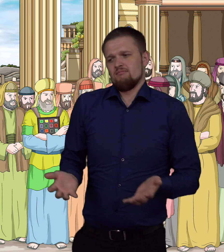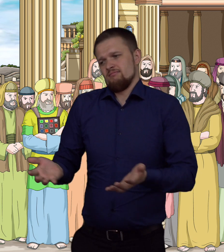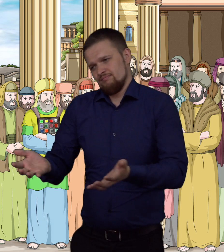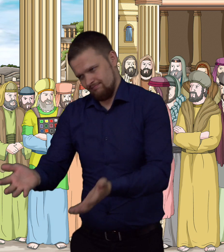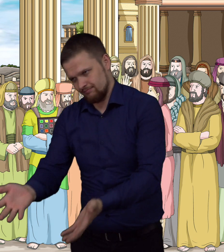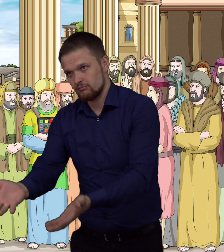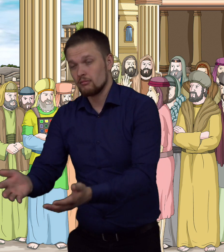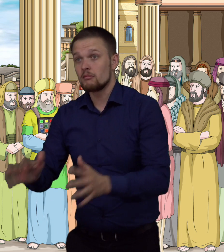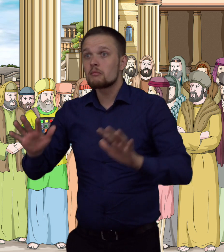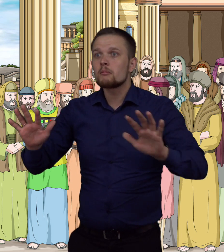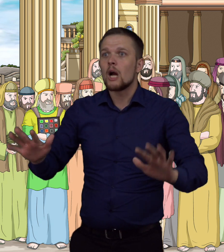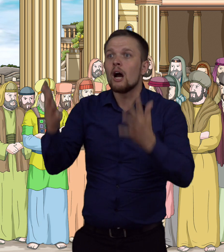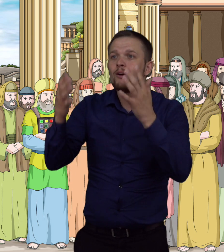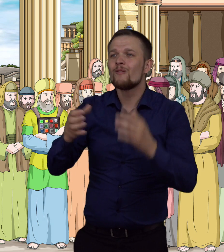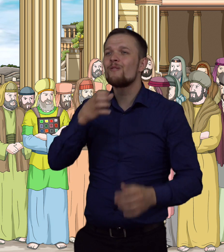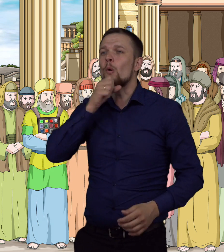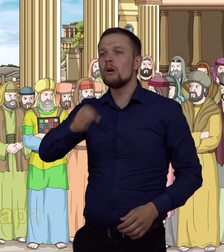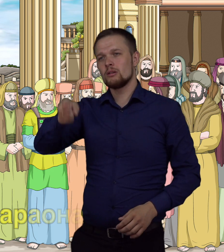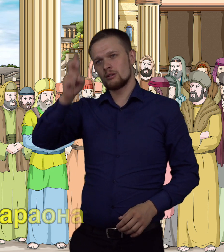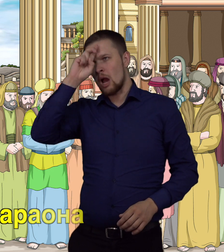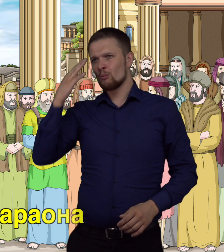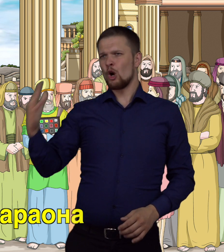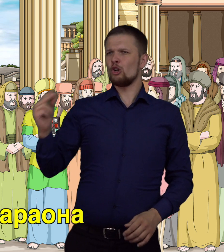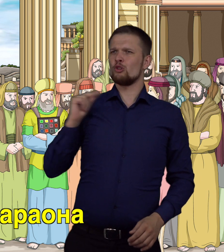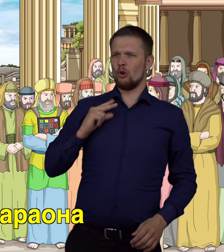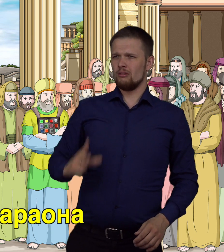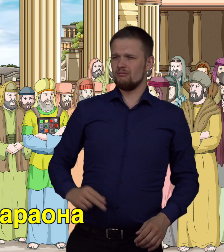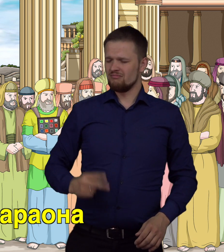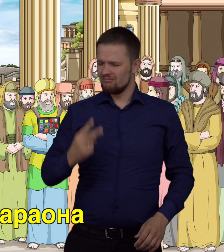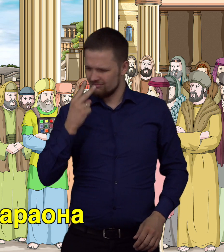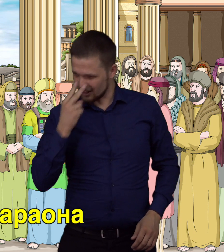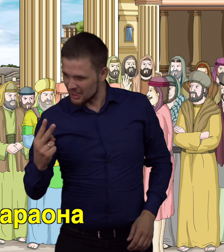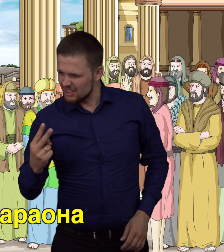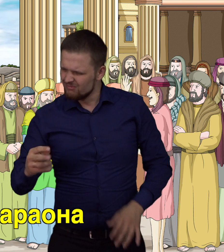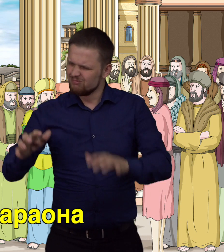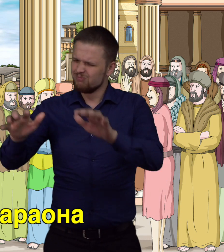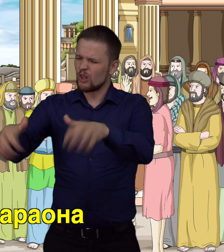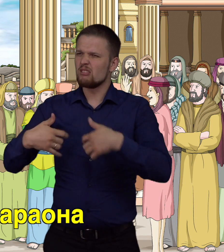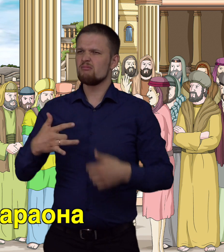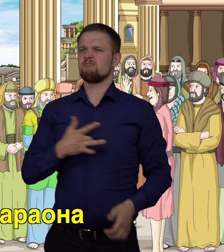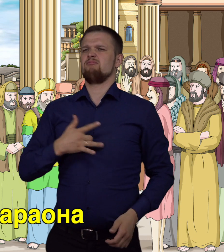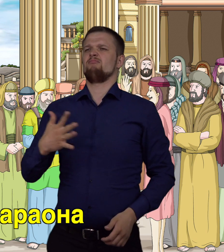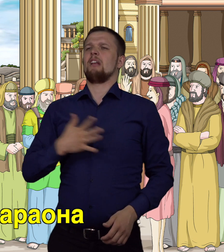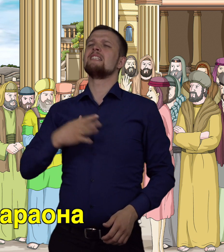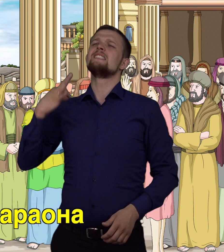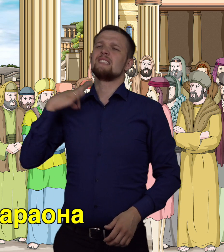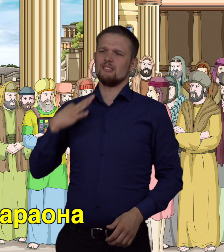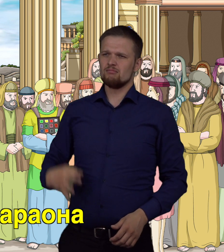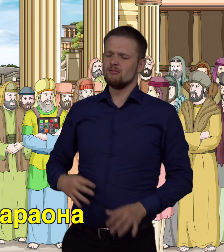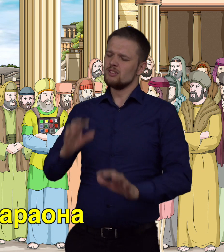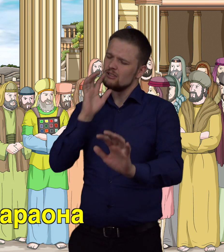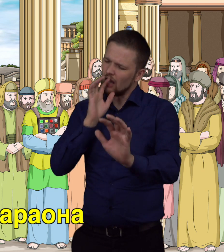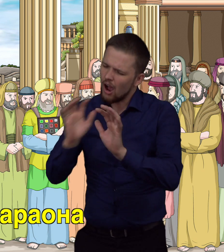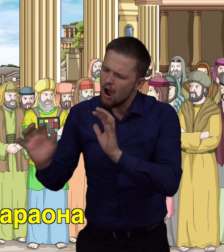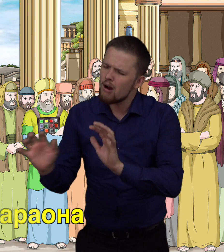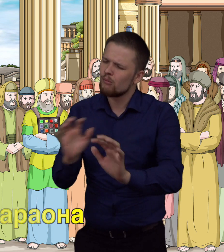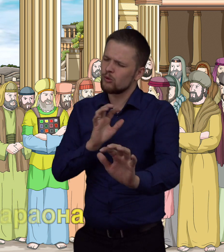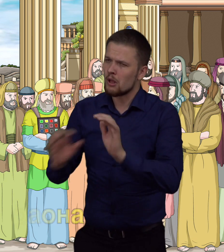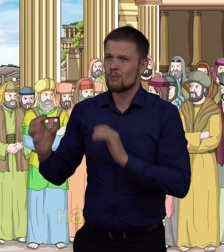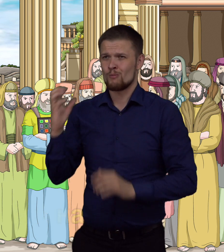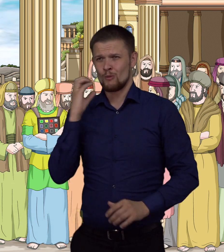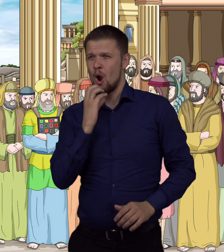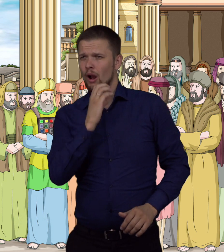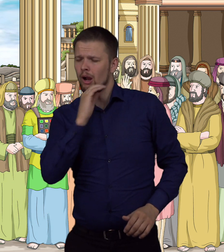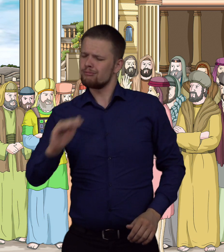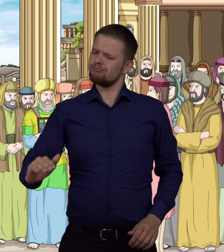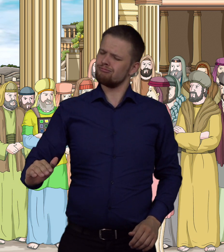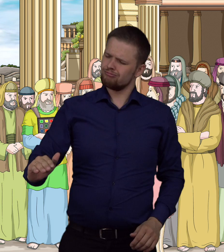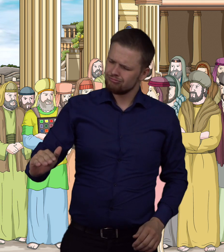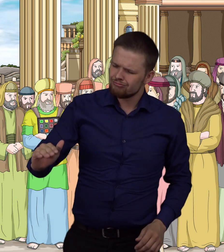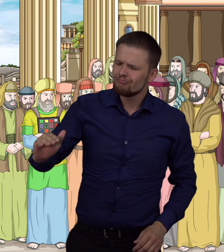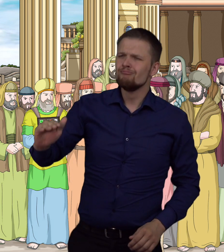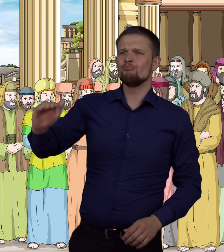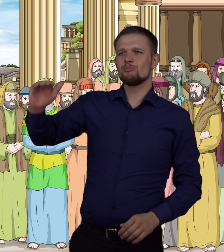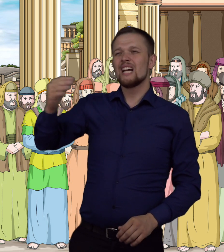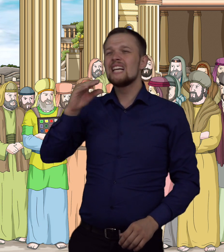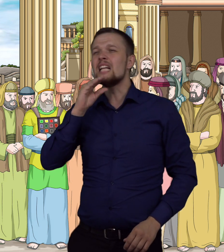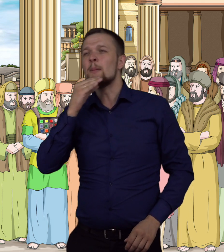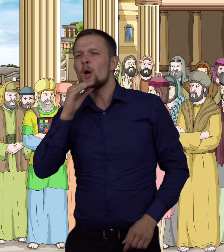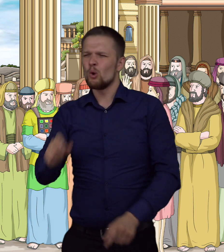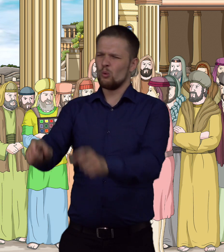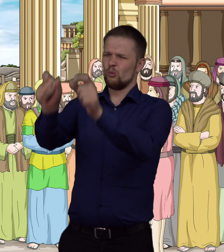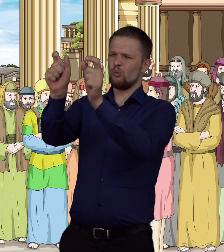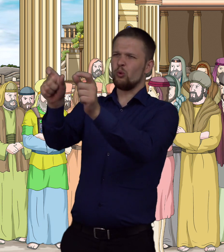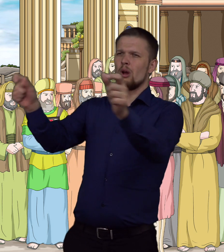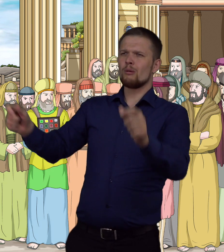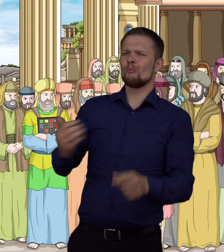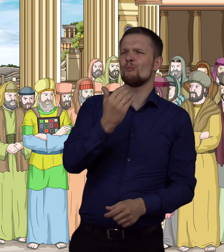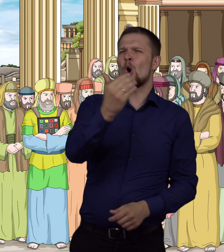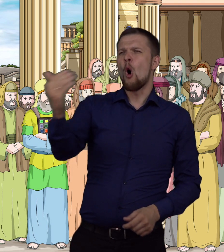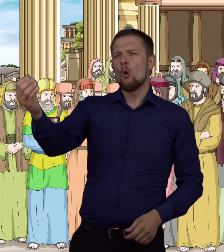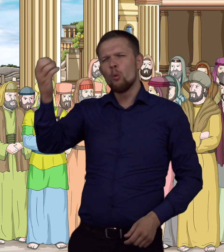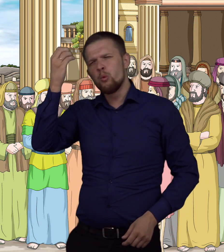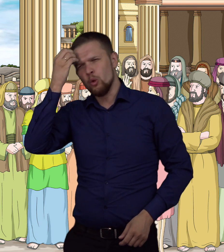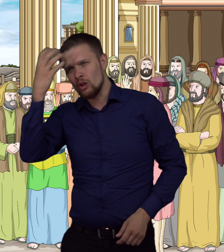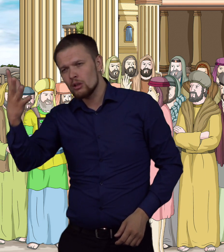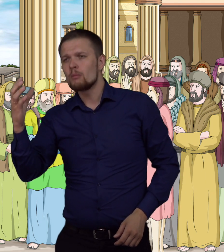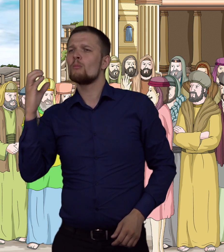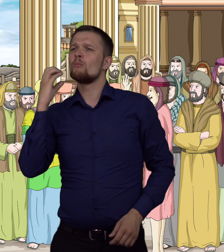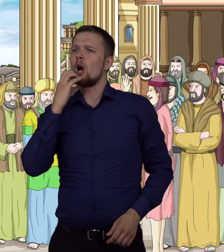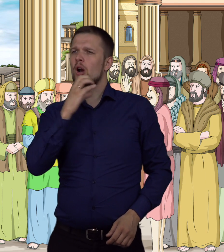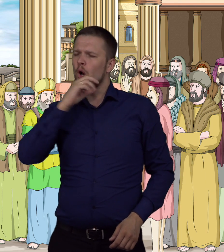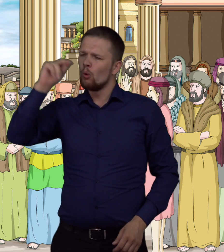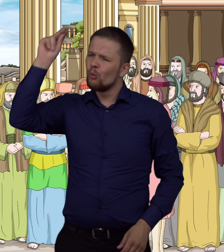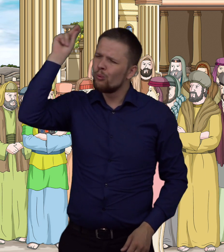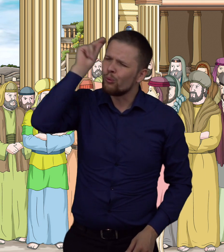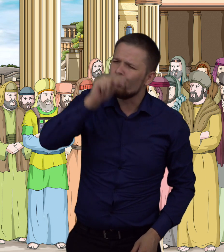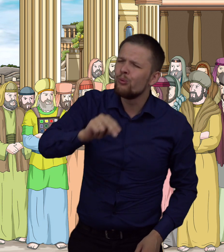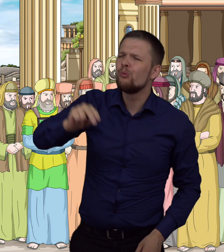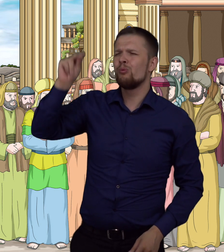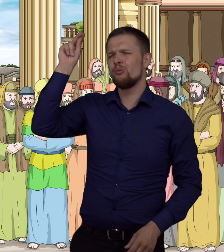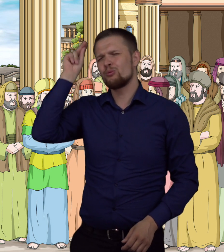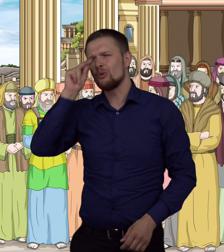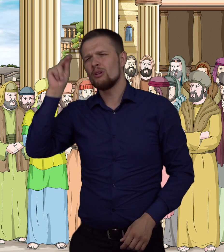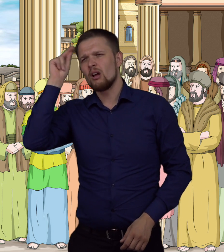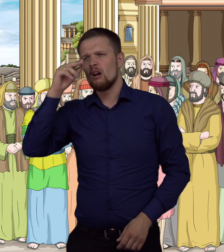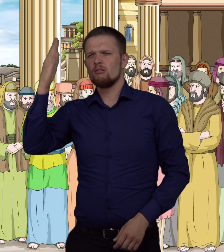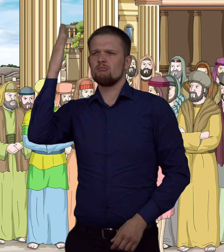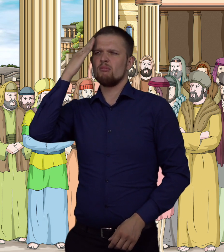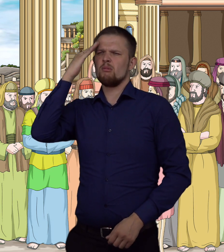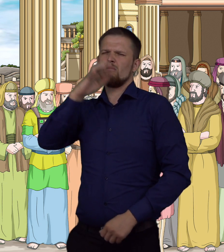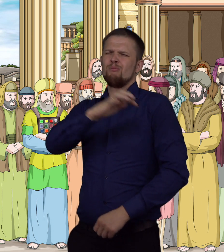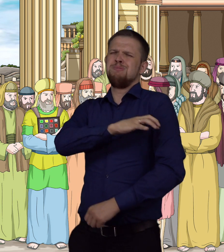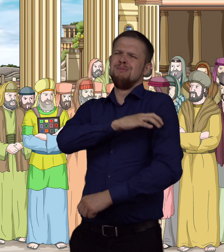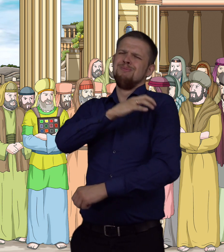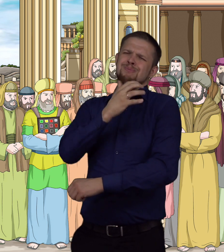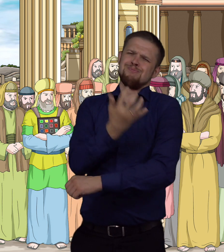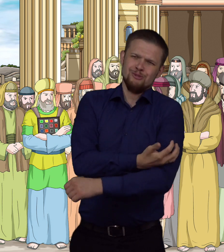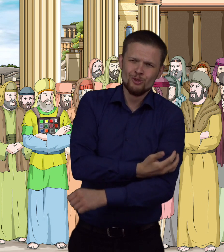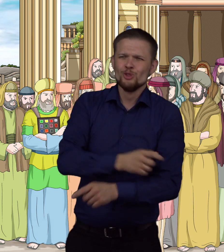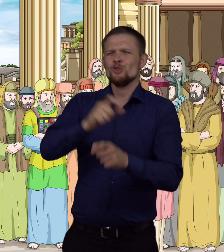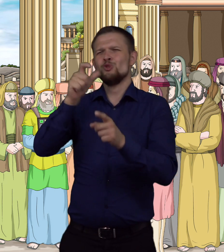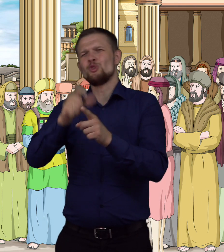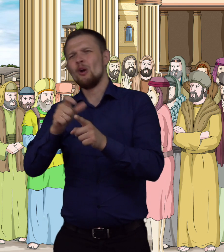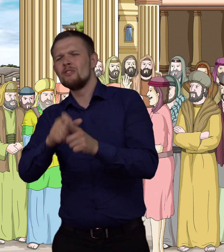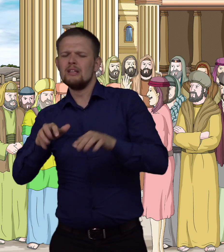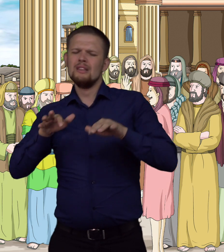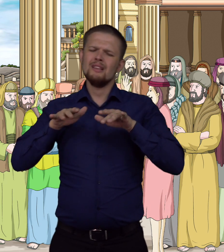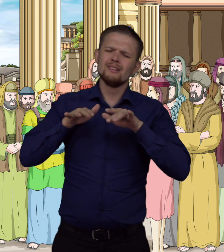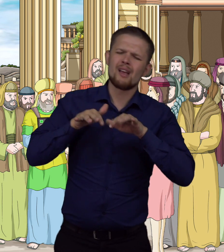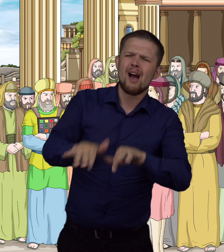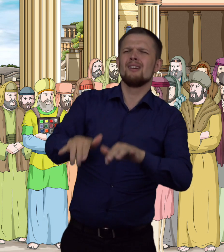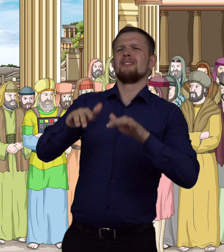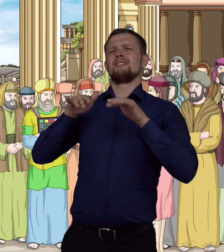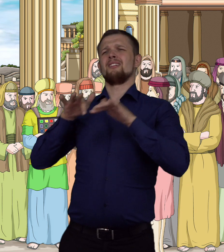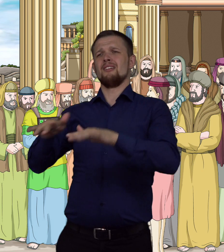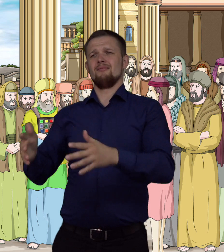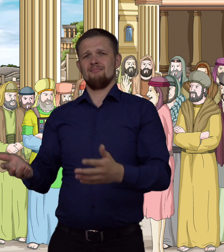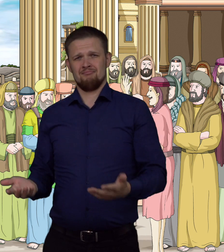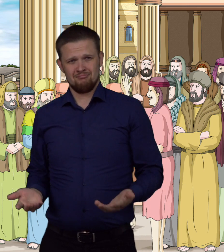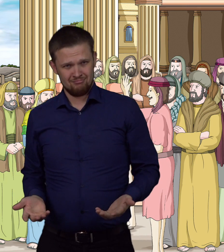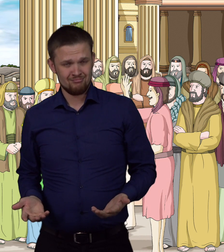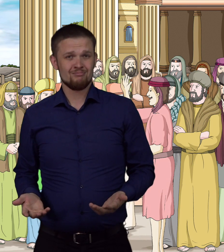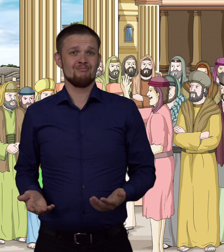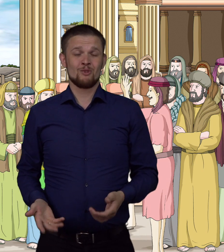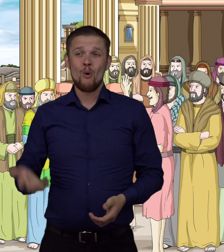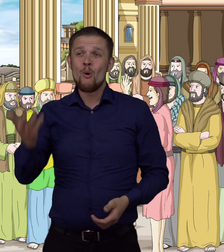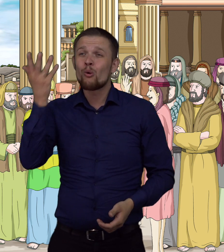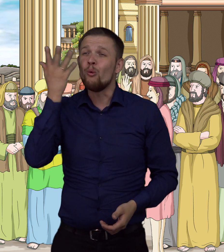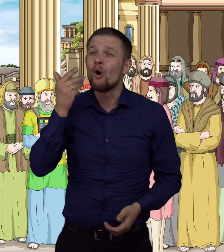When he was set outside, Pharaoh’s daughter took him and brought him up as her own son. So Moses was educated in all the wisdom of the Egyptians and was powerful in speech and action.